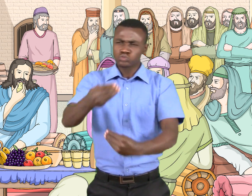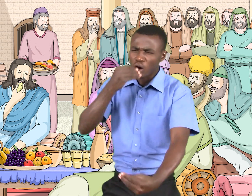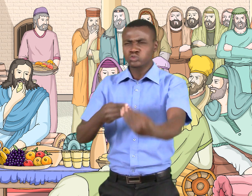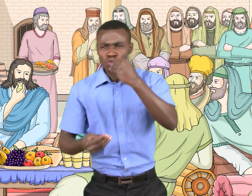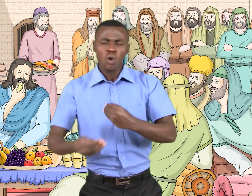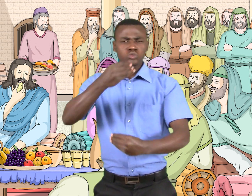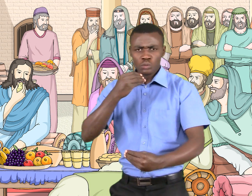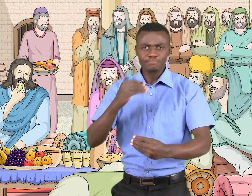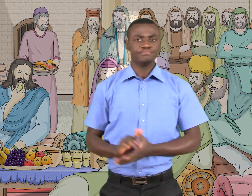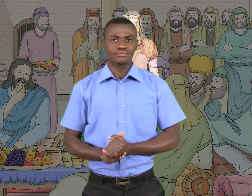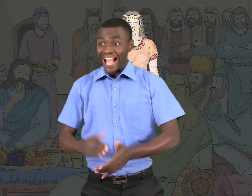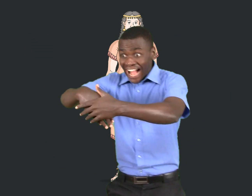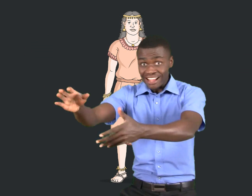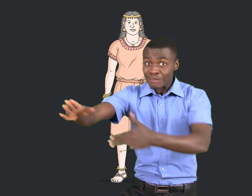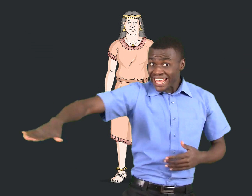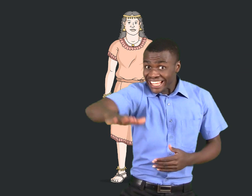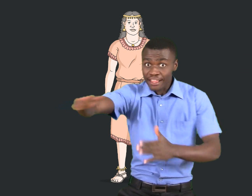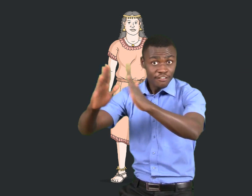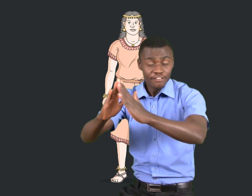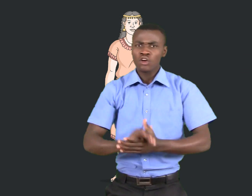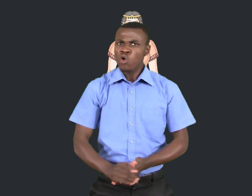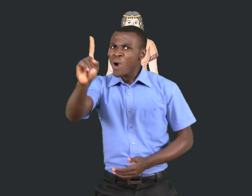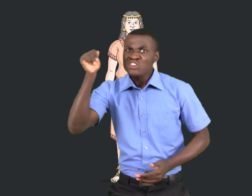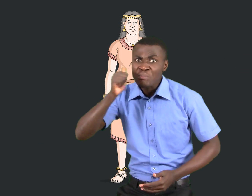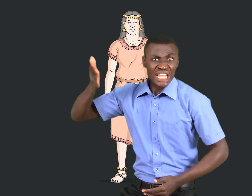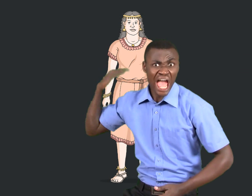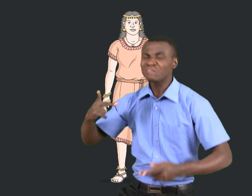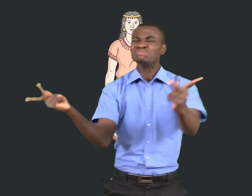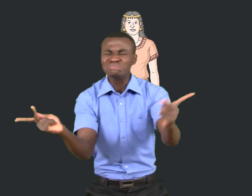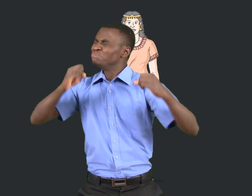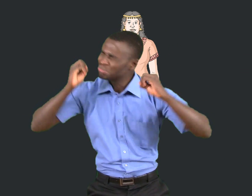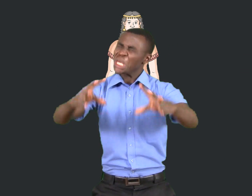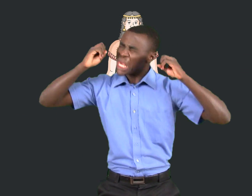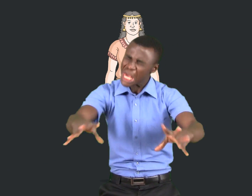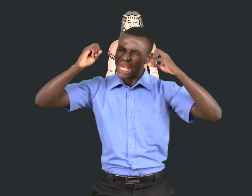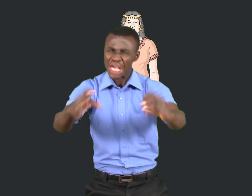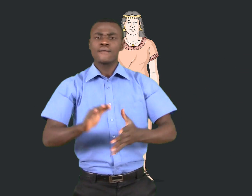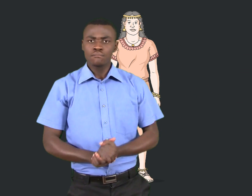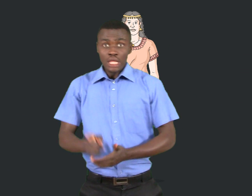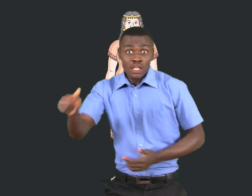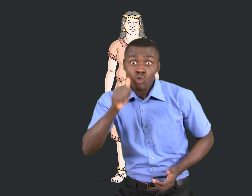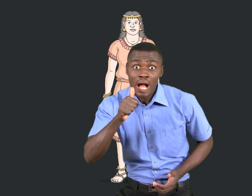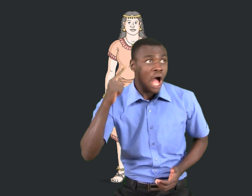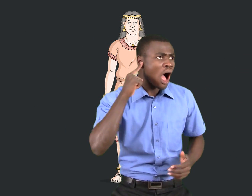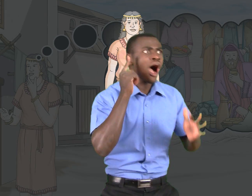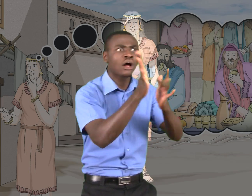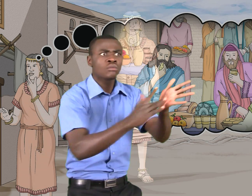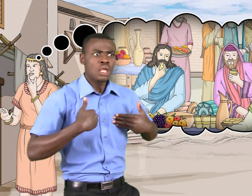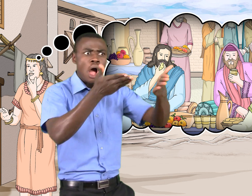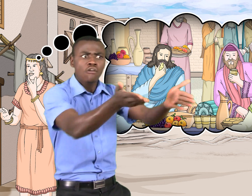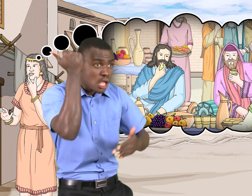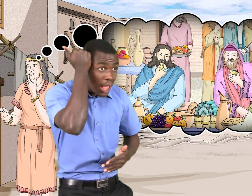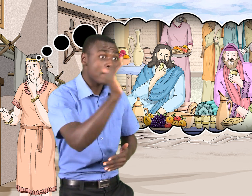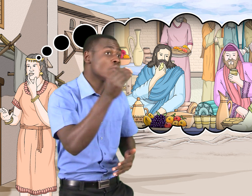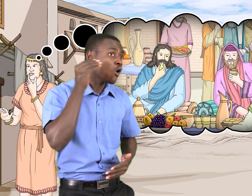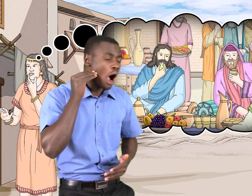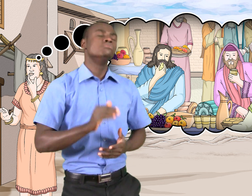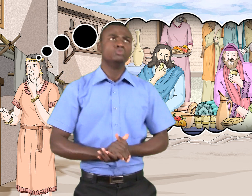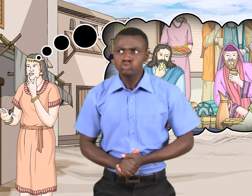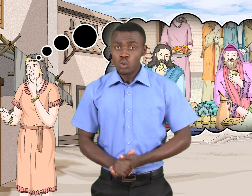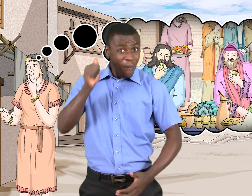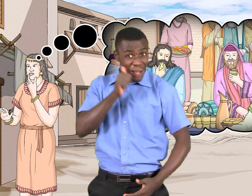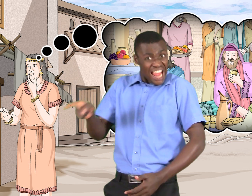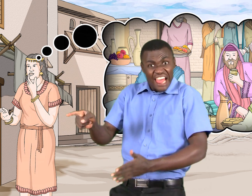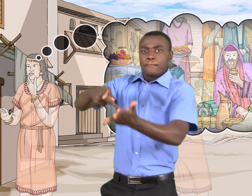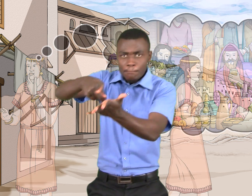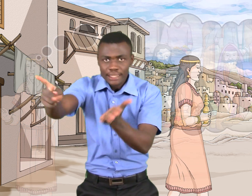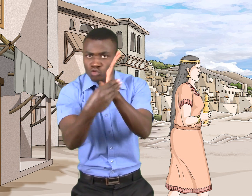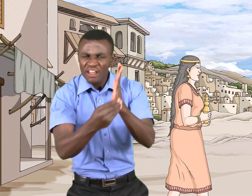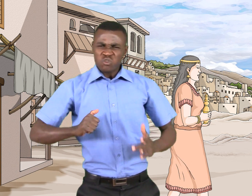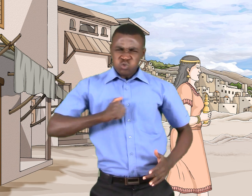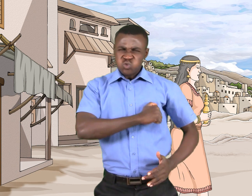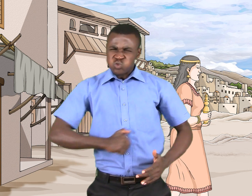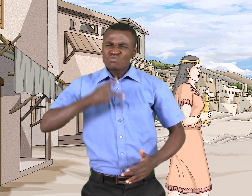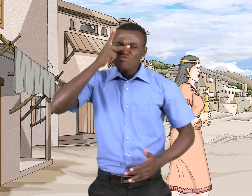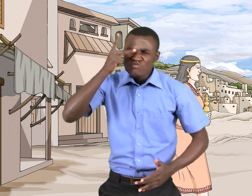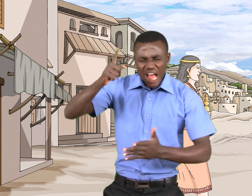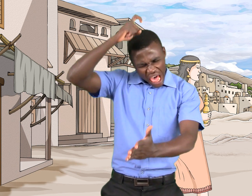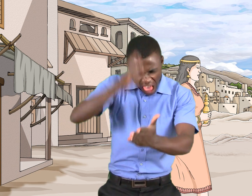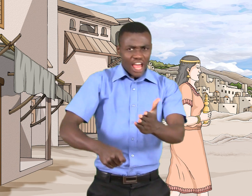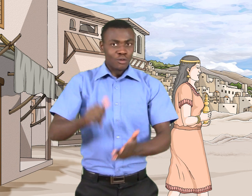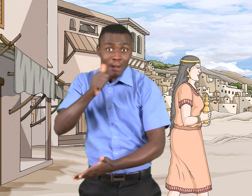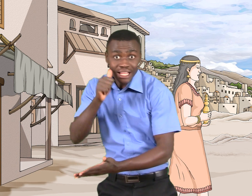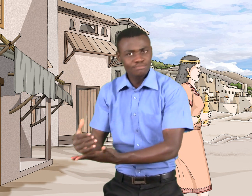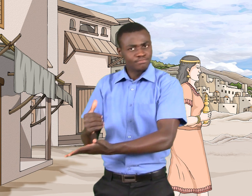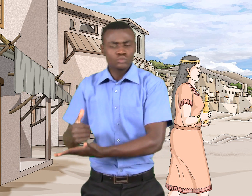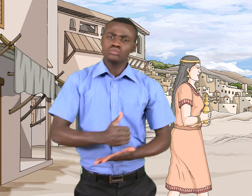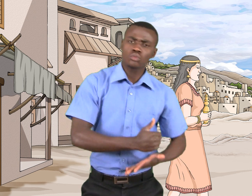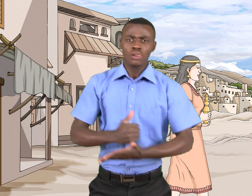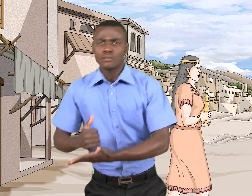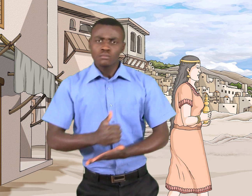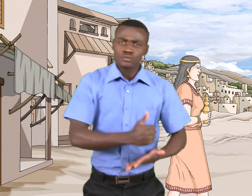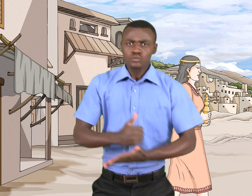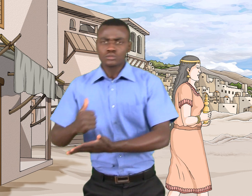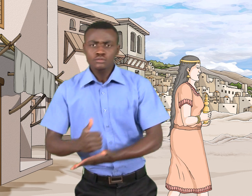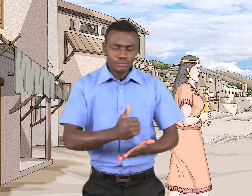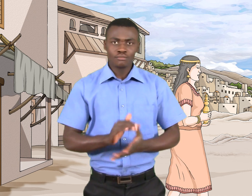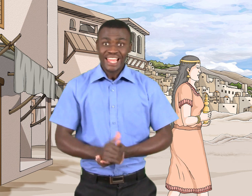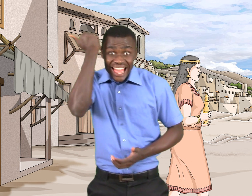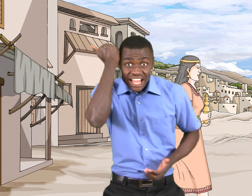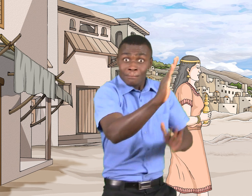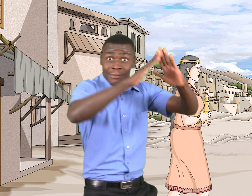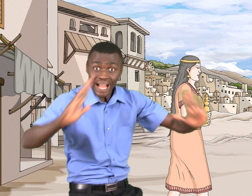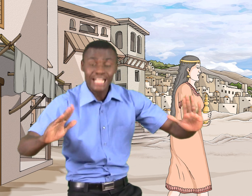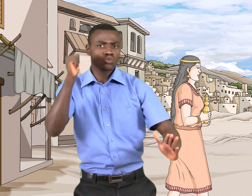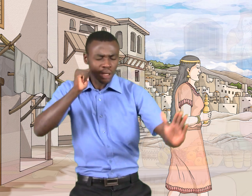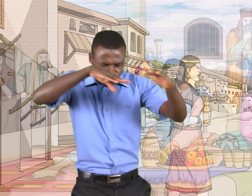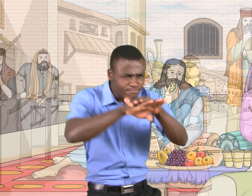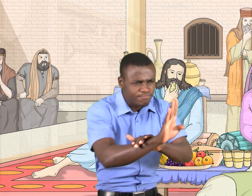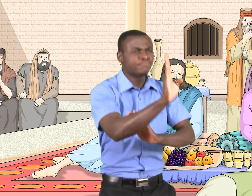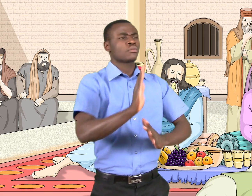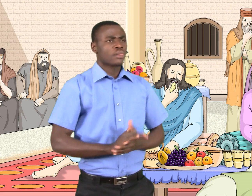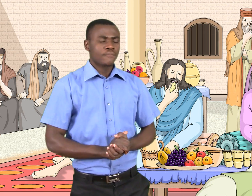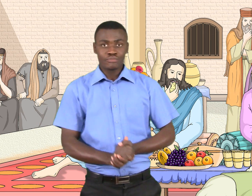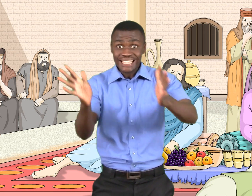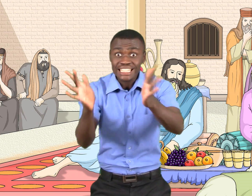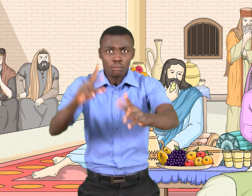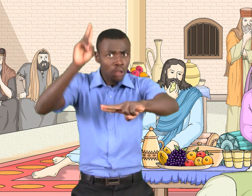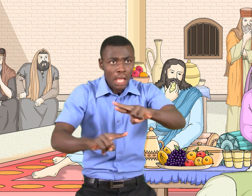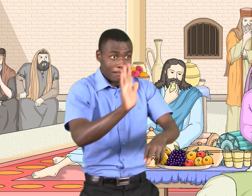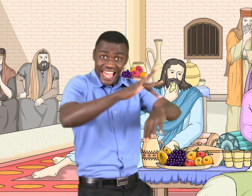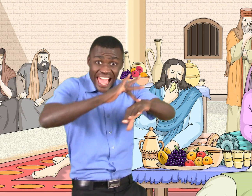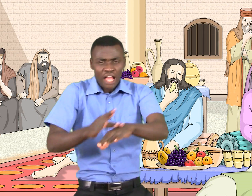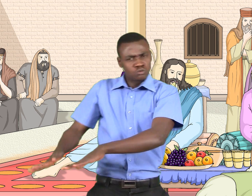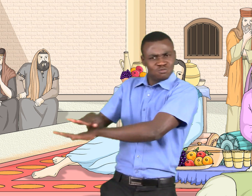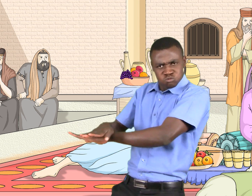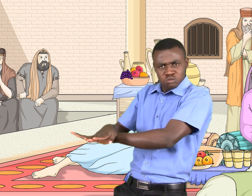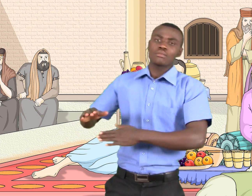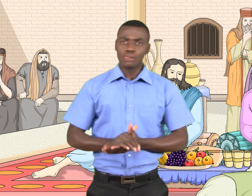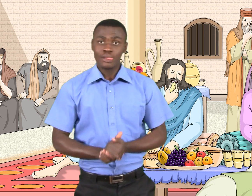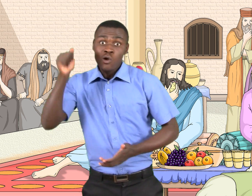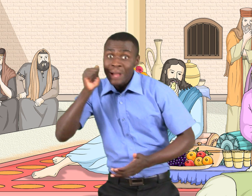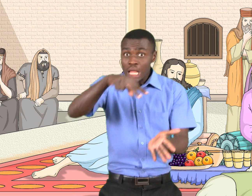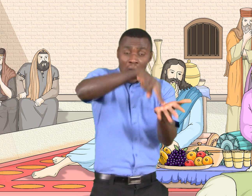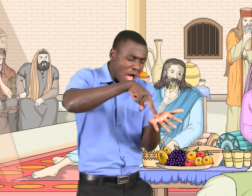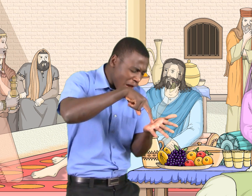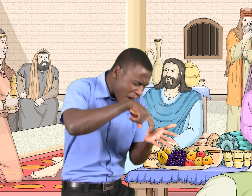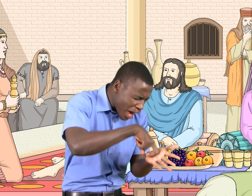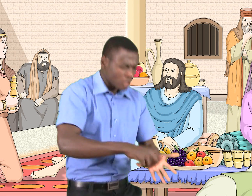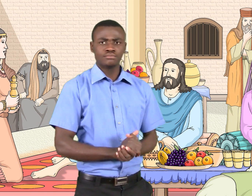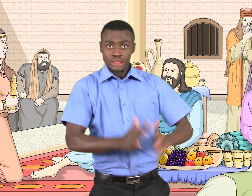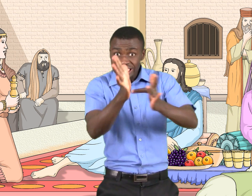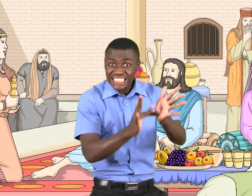When a sinful woman from that town learned that Jesus was dining there, she brought an alabaster jar of perfume.